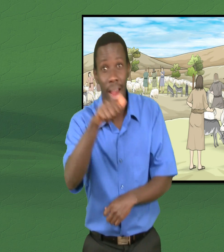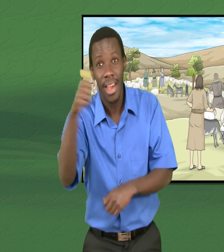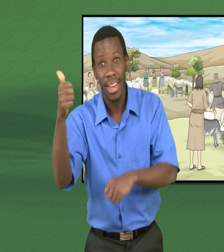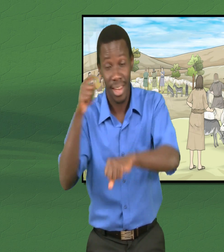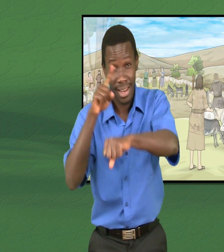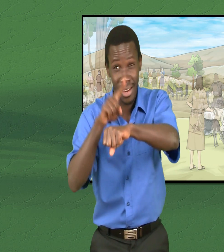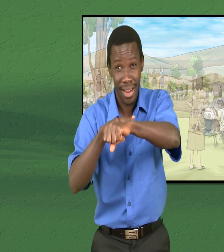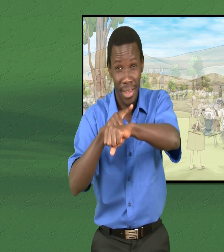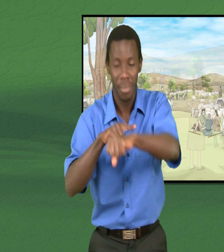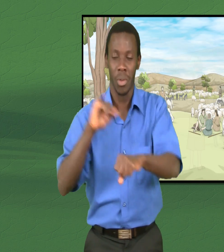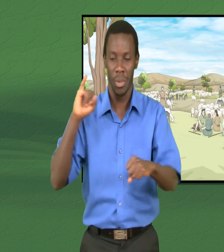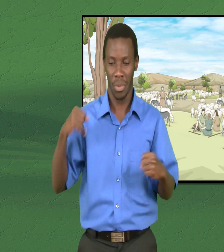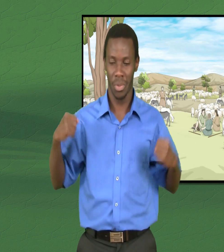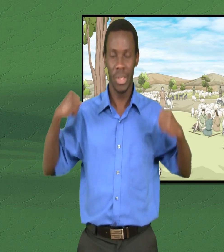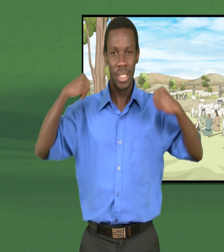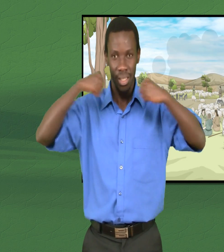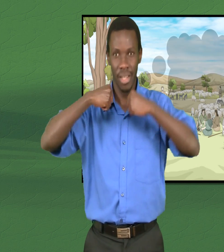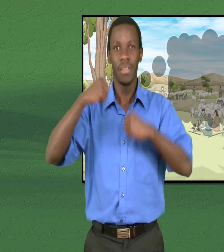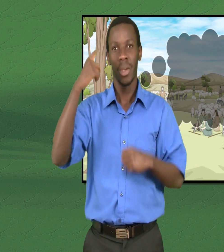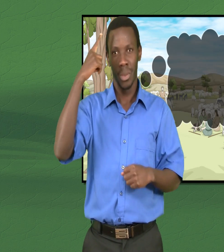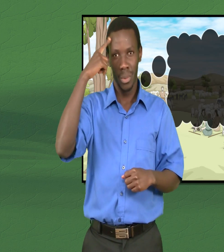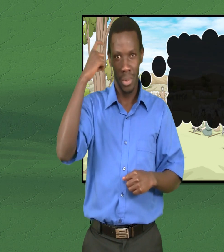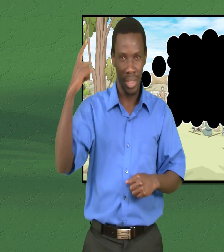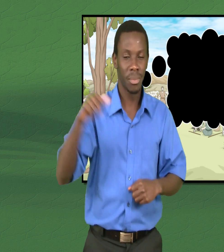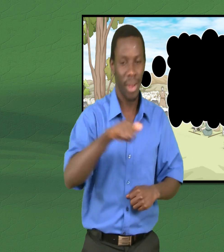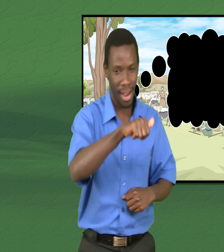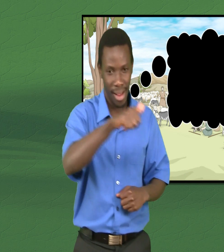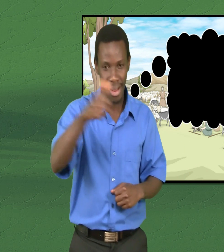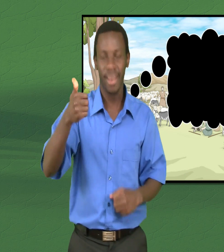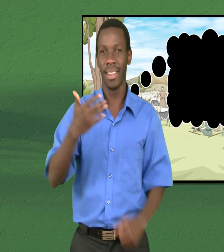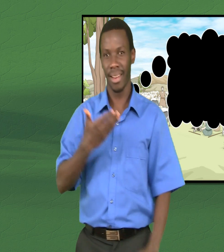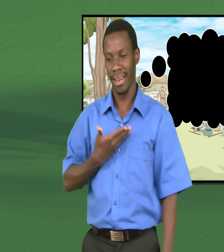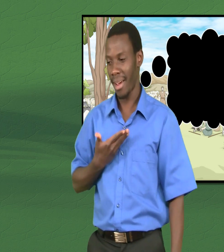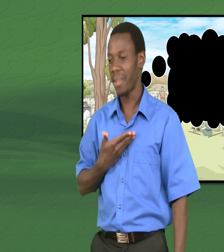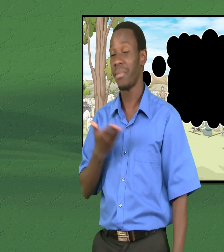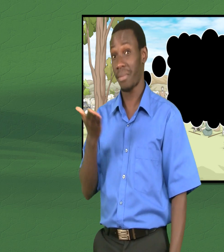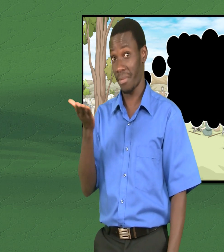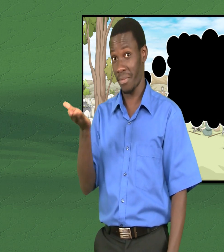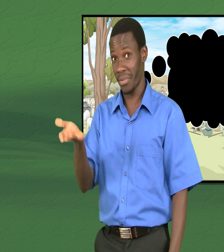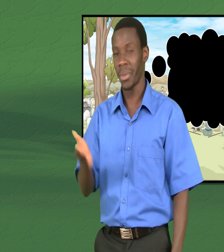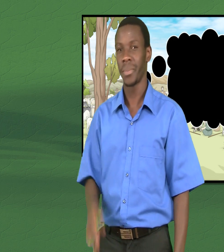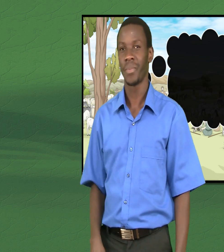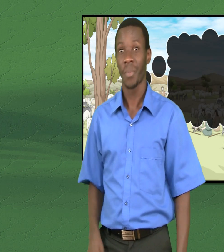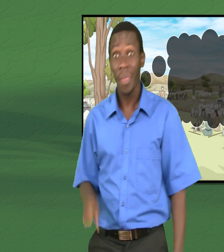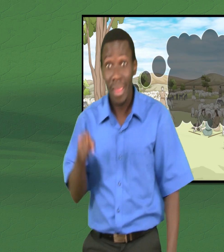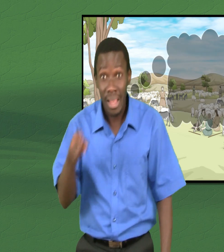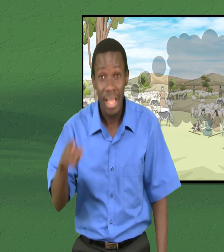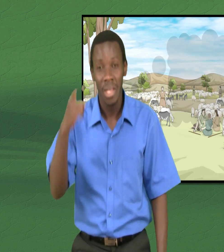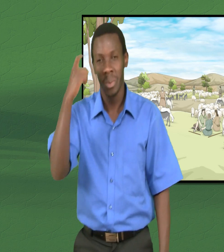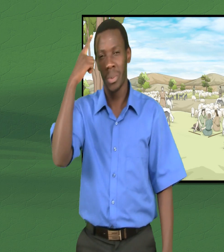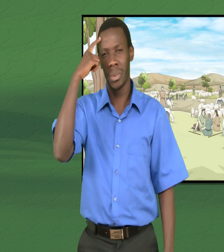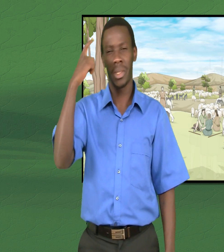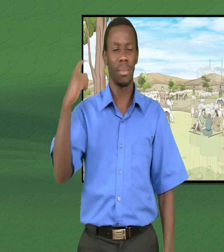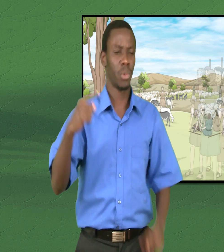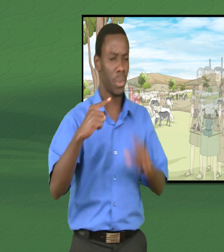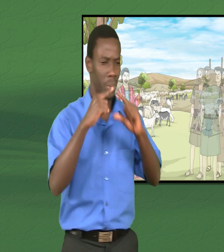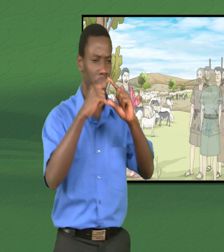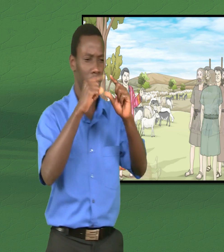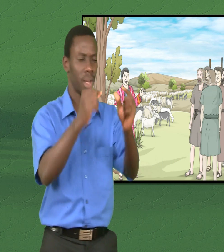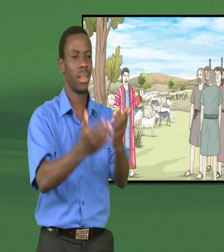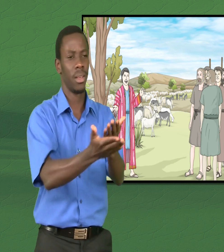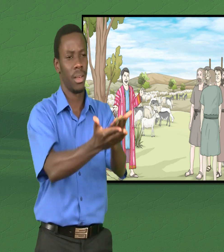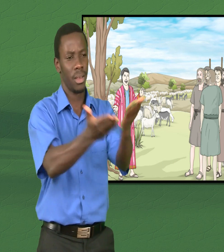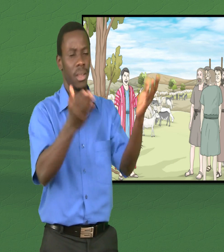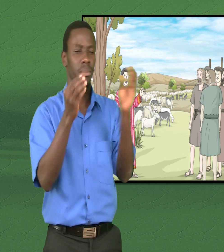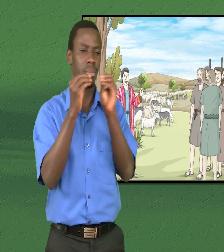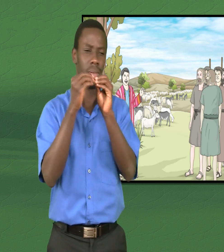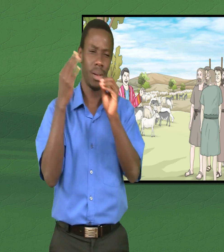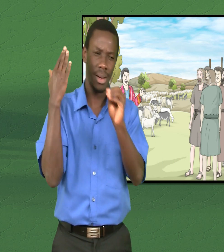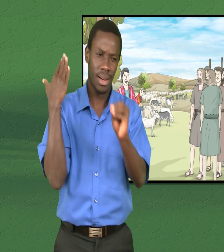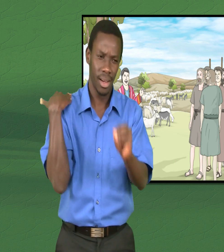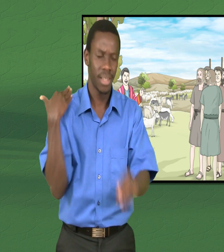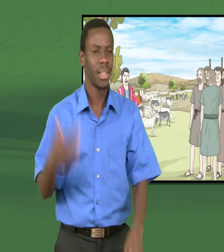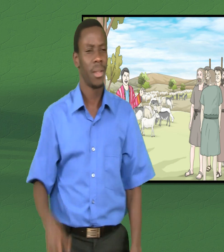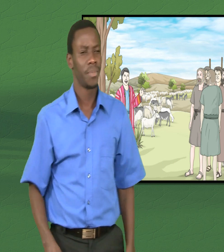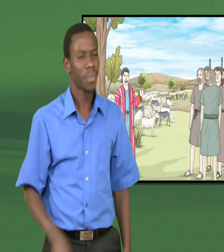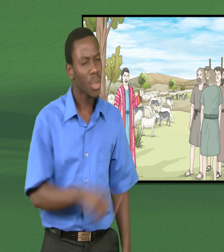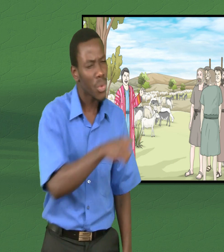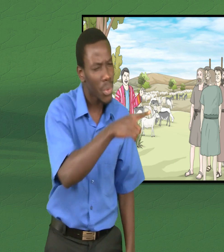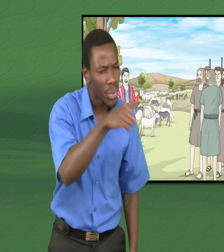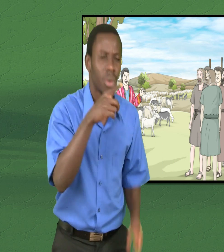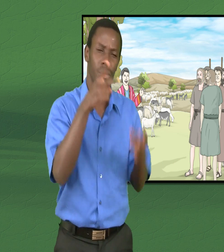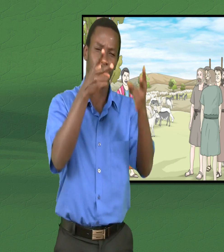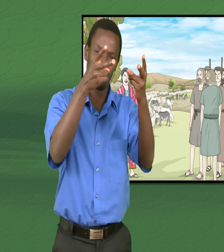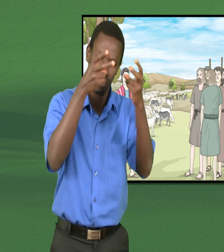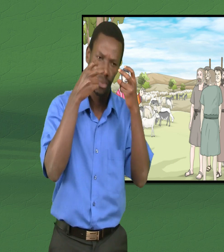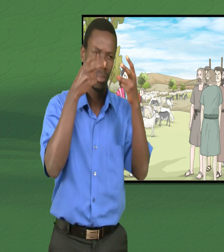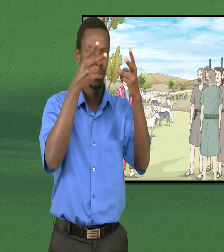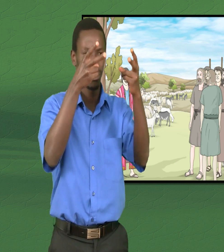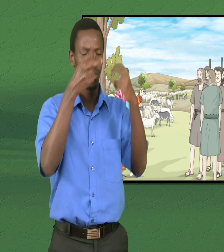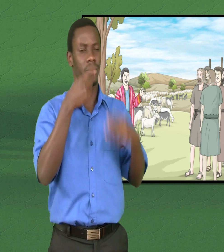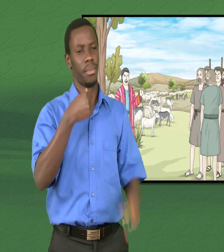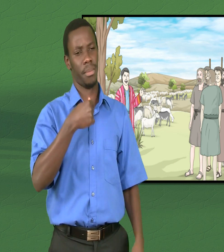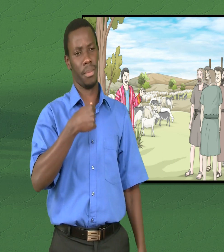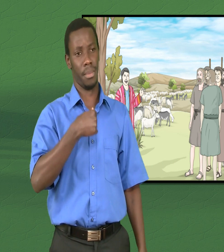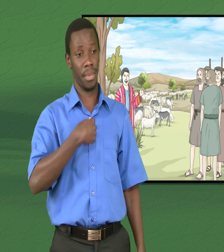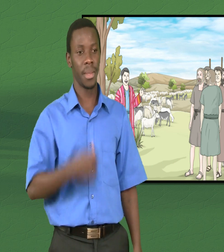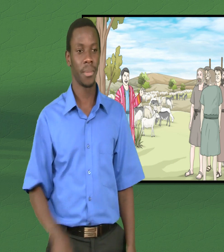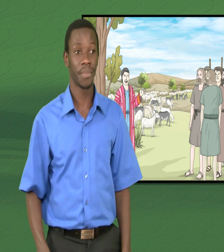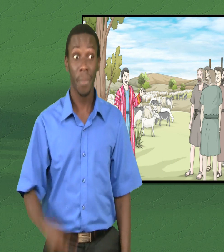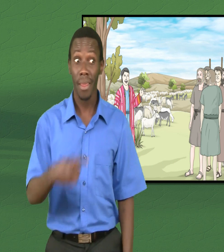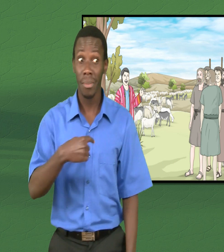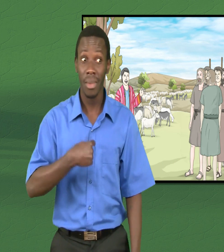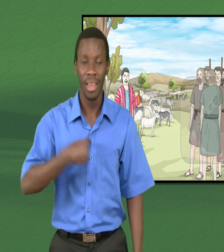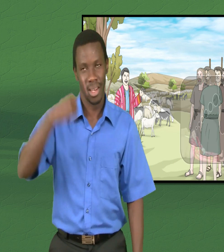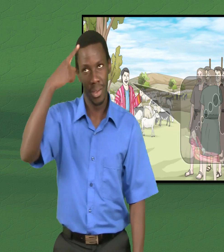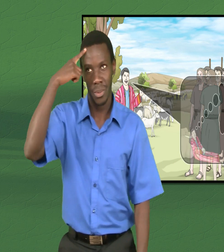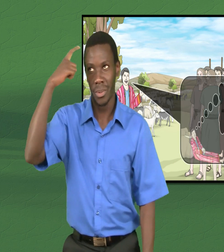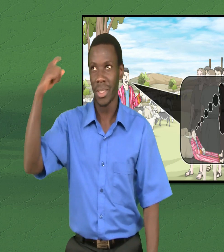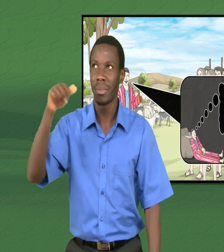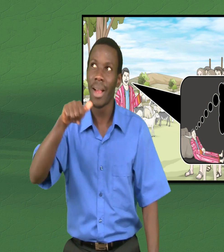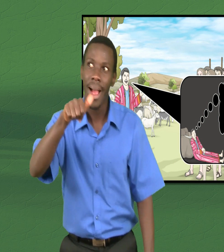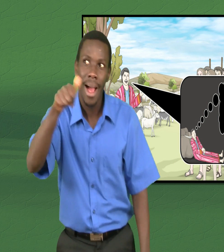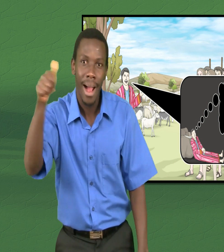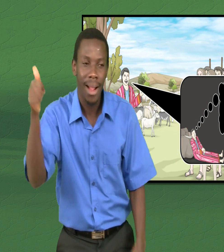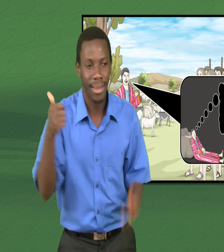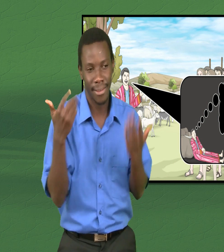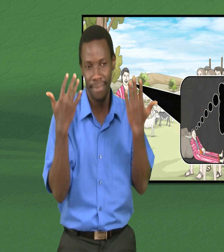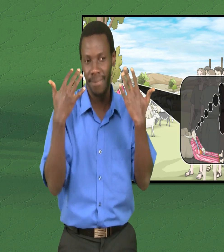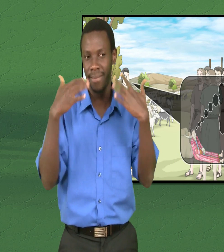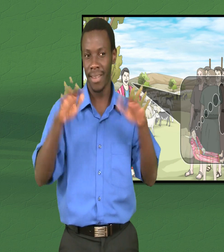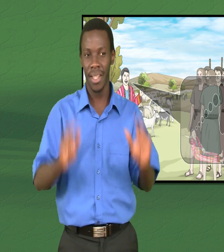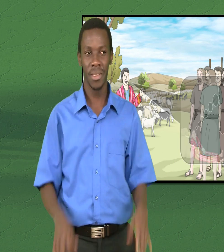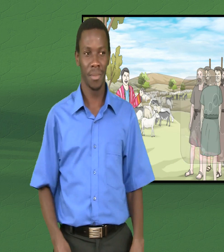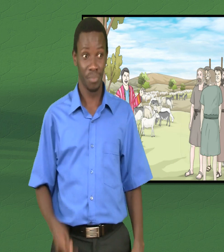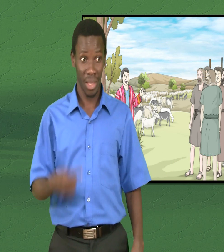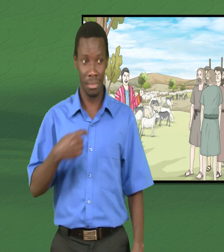Then Joseph had another dream and told it to his brothers.